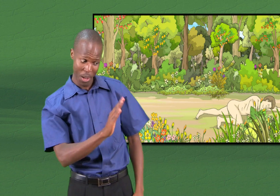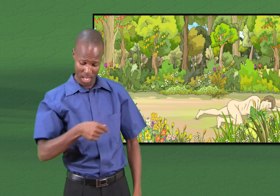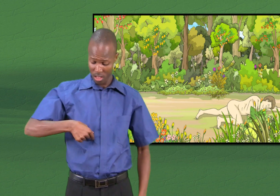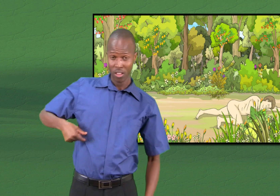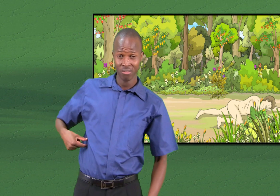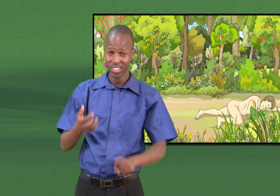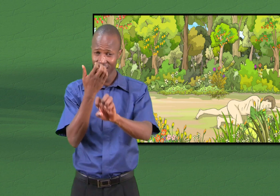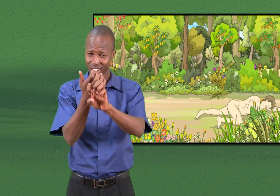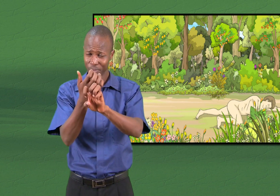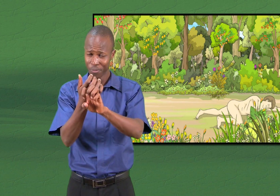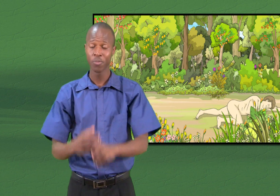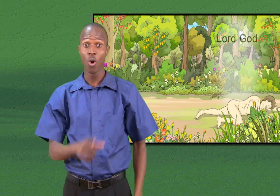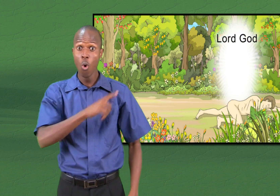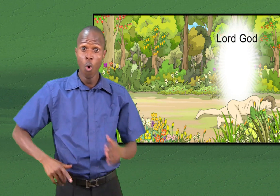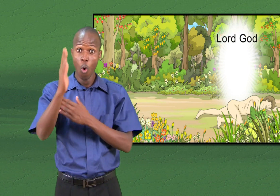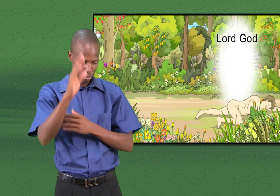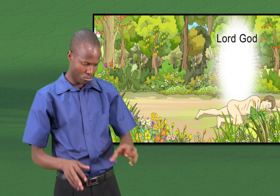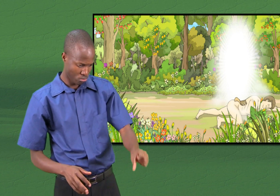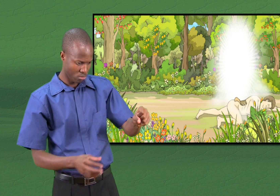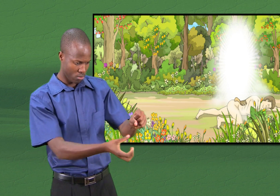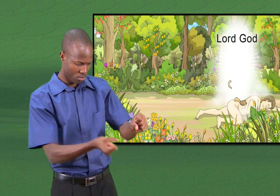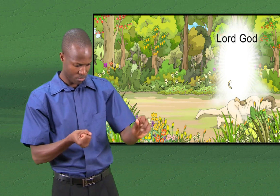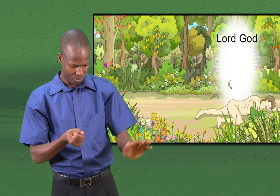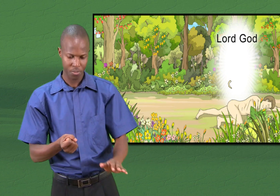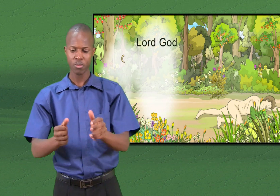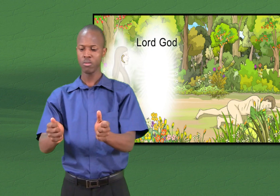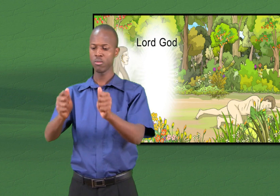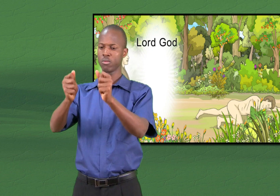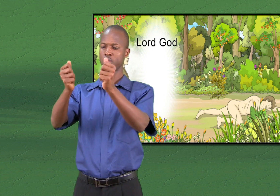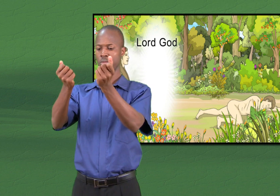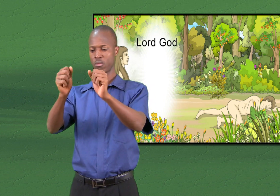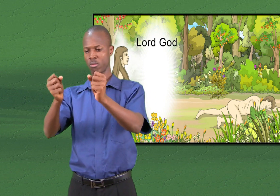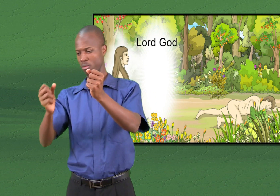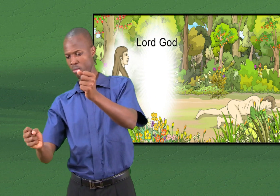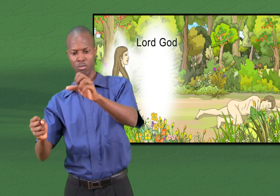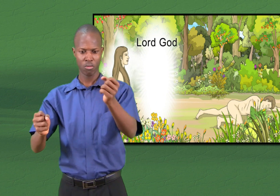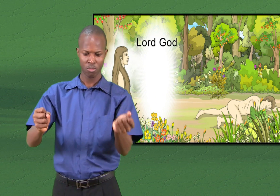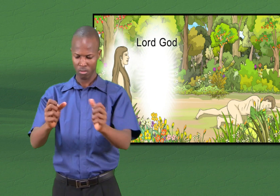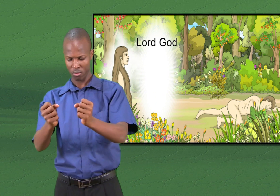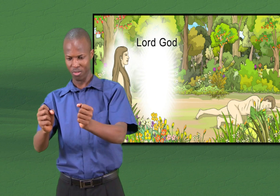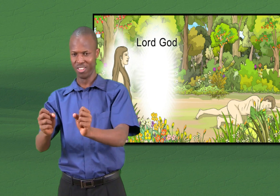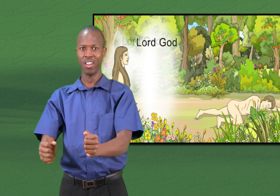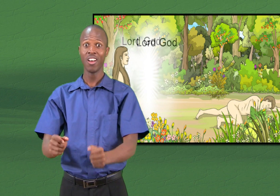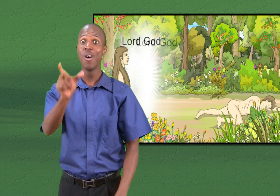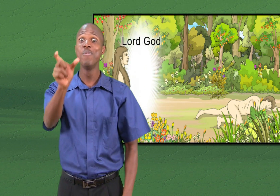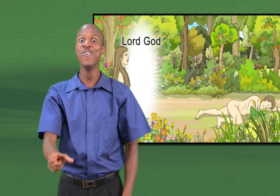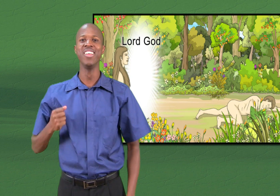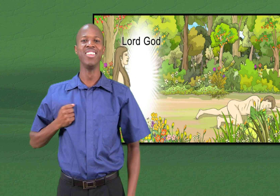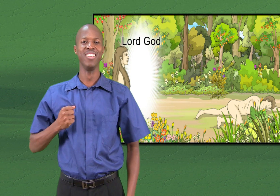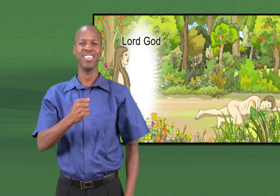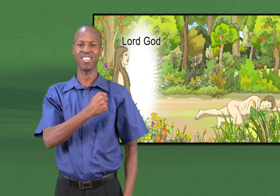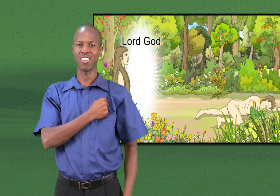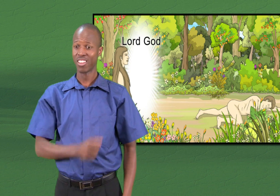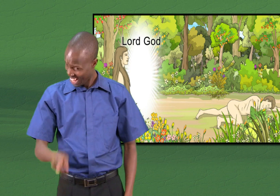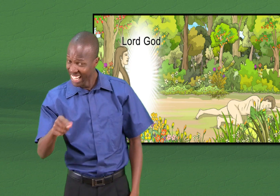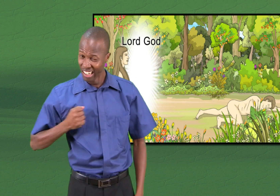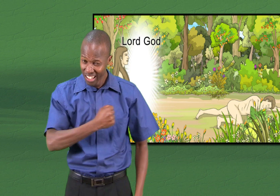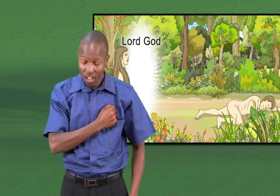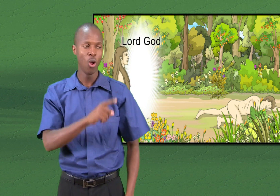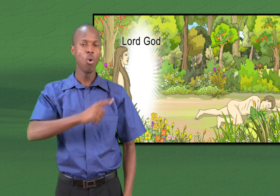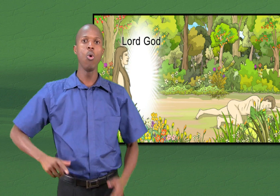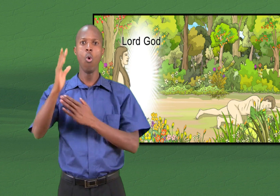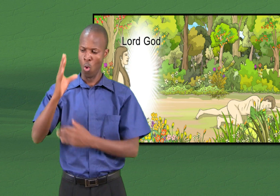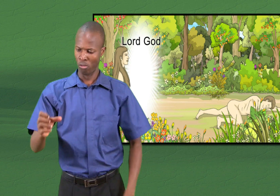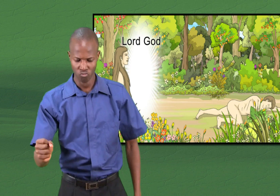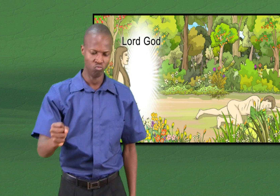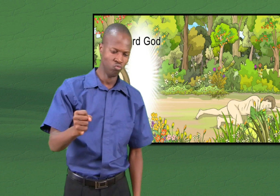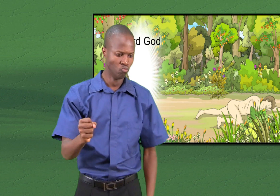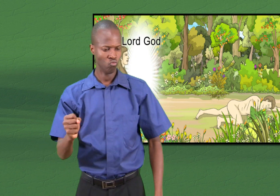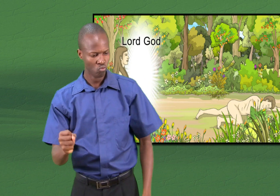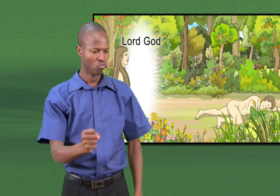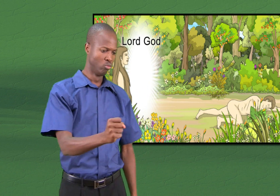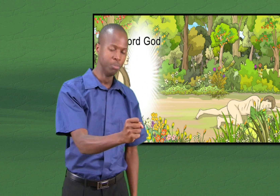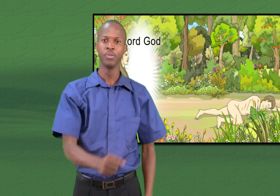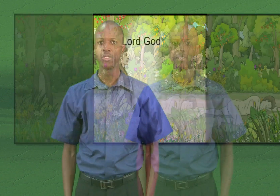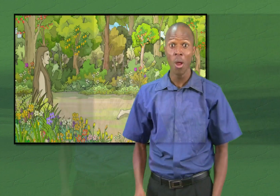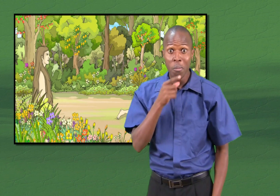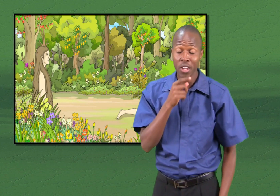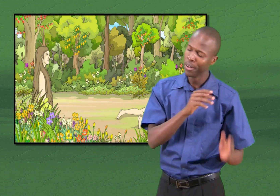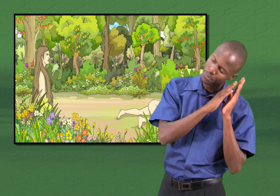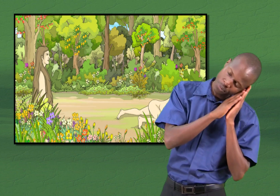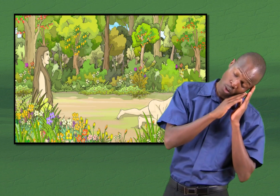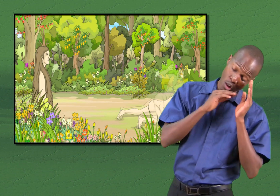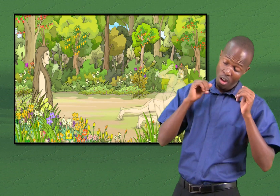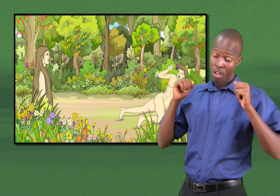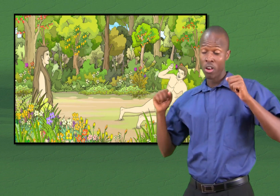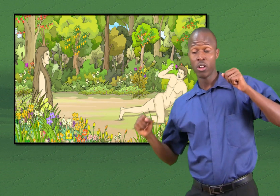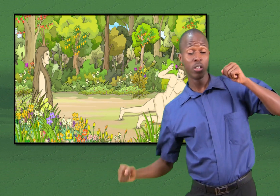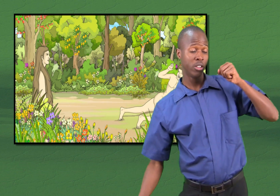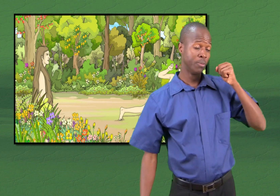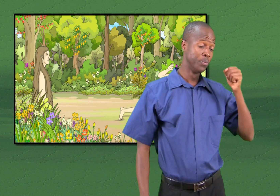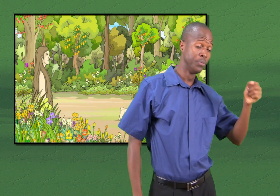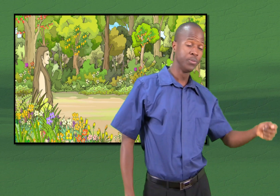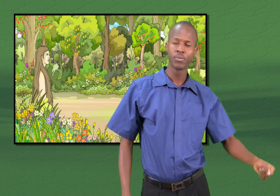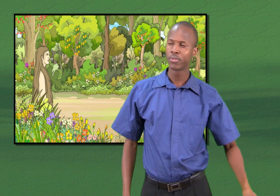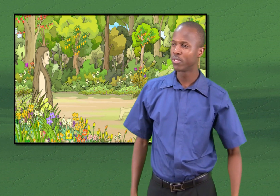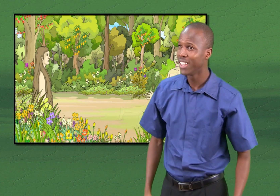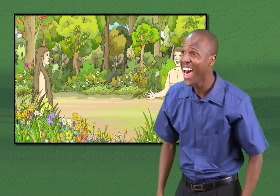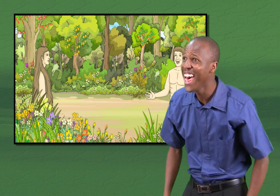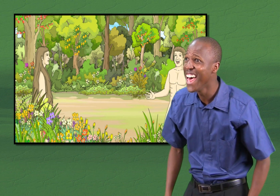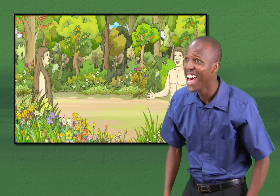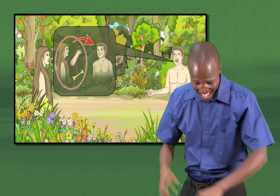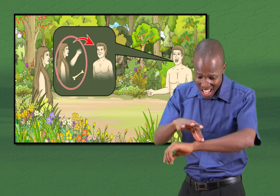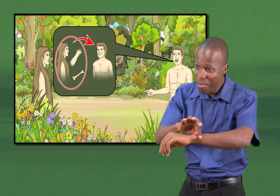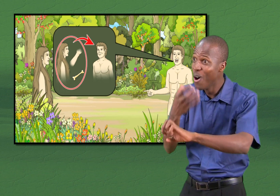And from the rib that the LORD God had taken from the man, He made a woman and brought her to him.